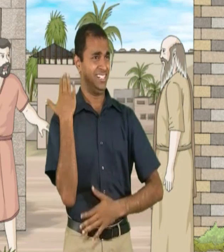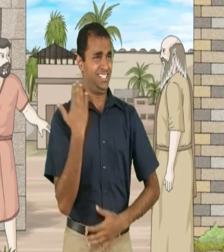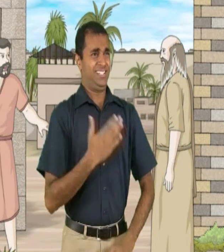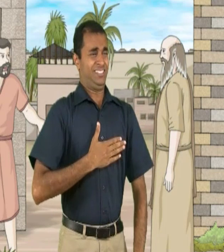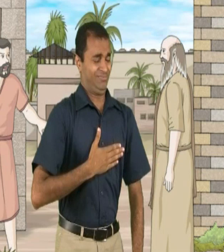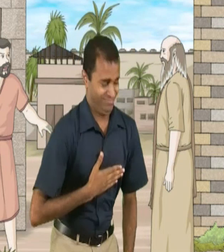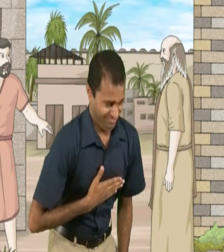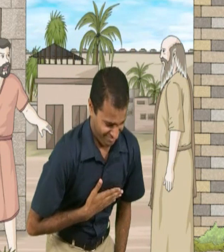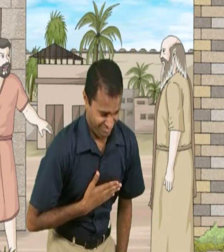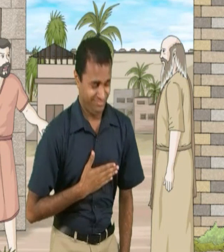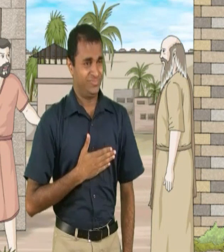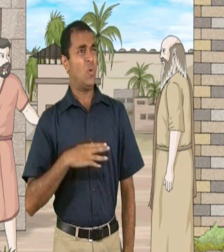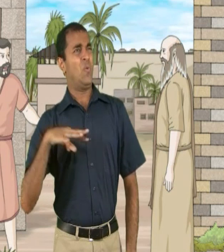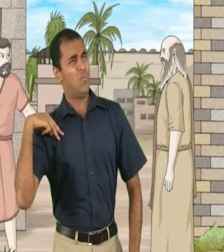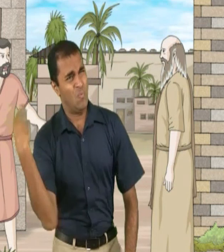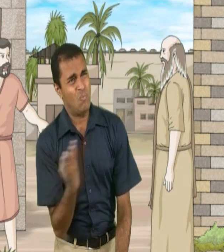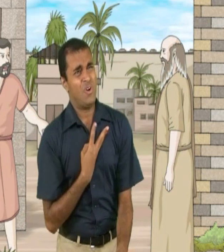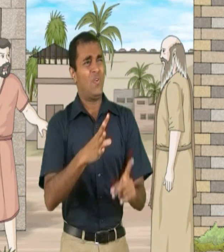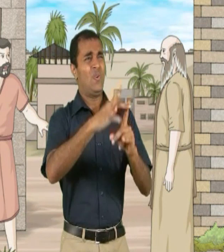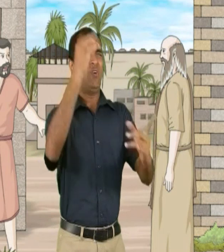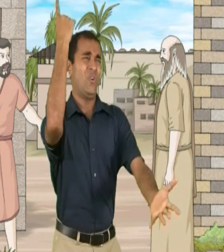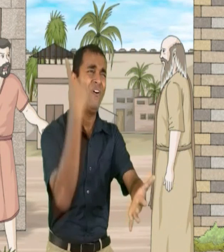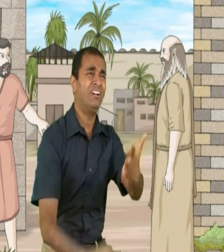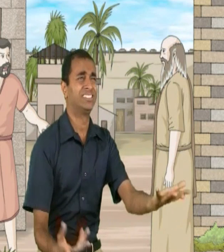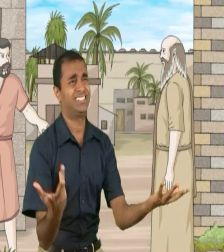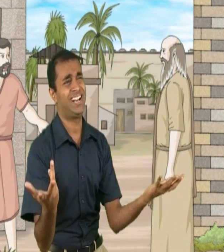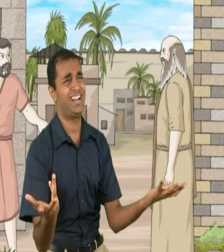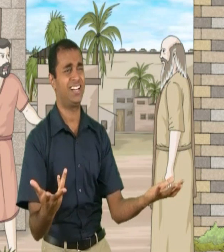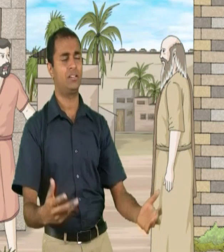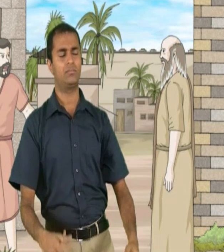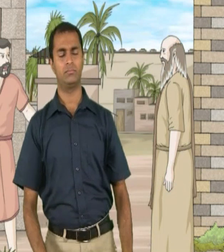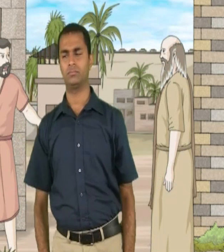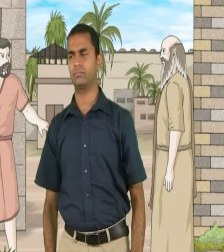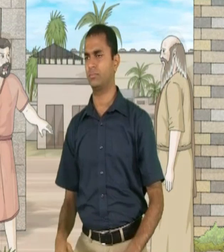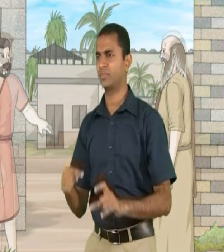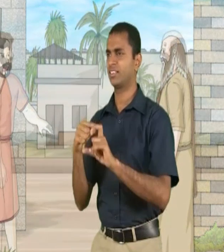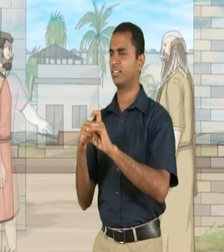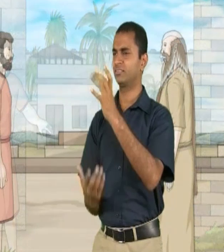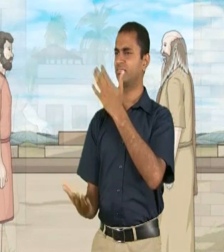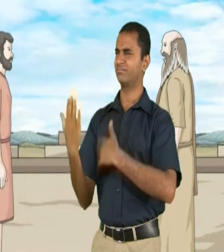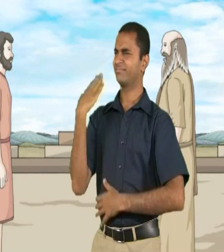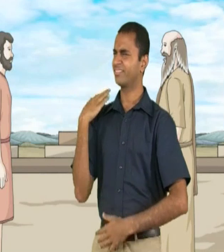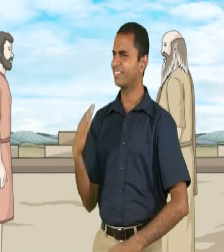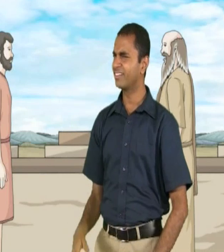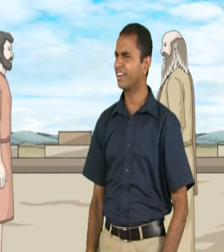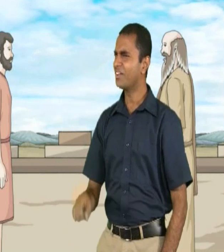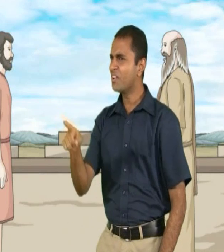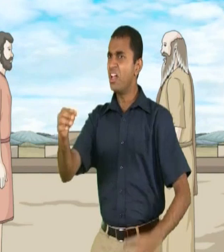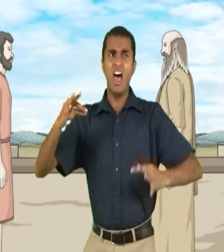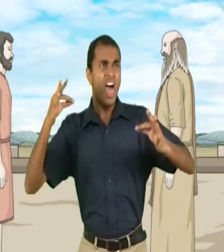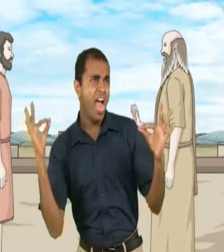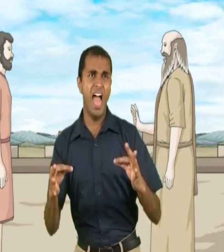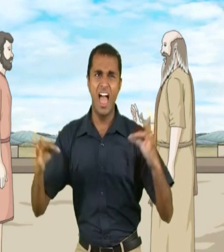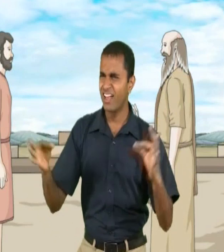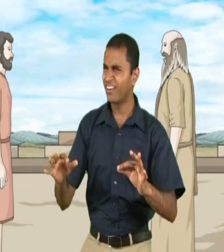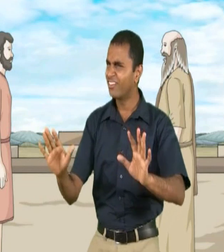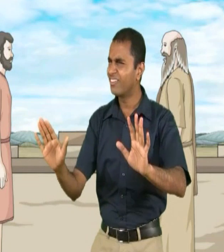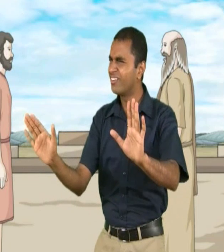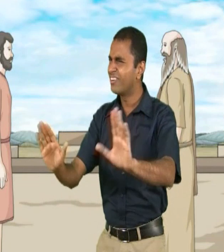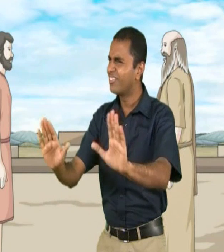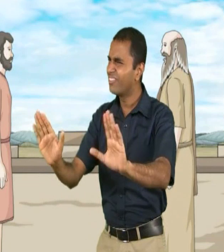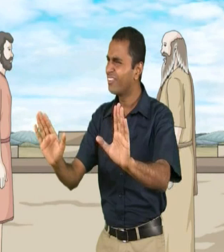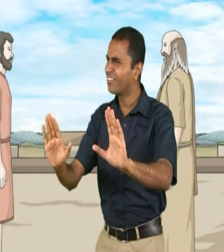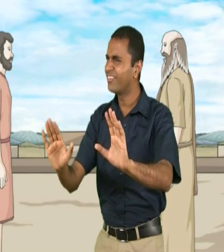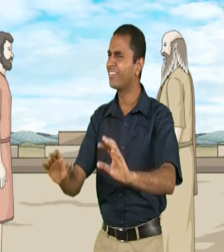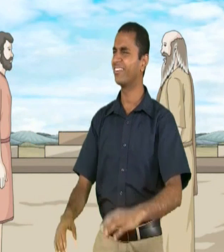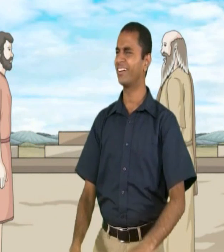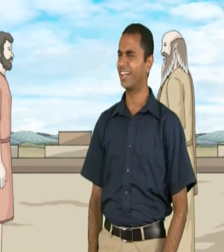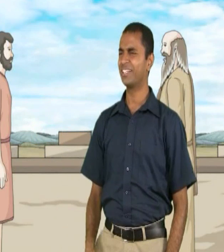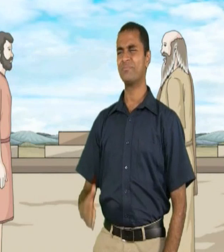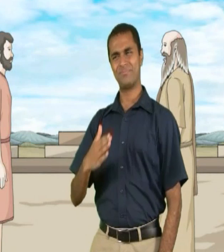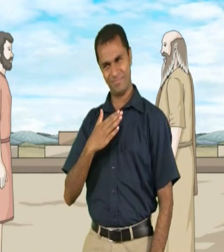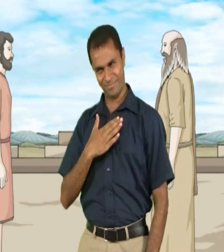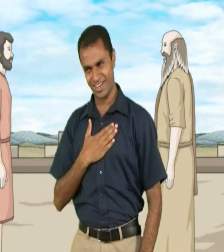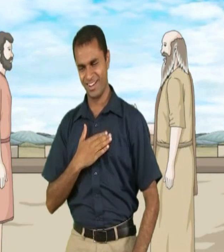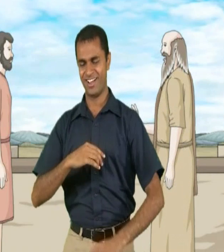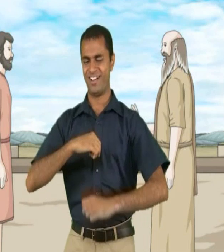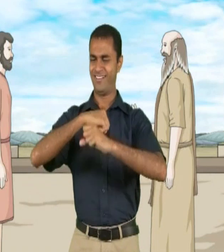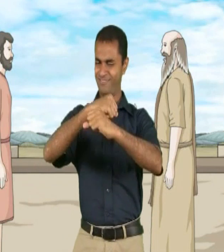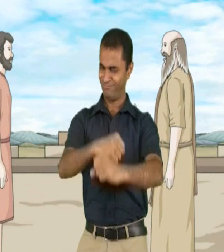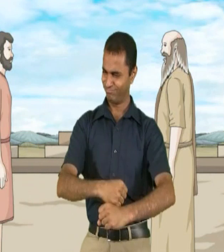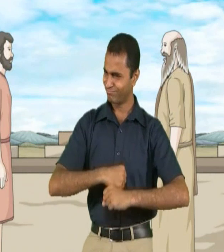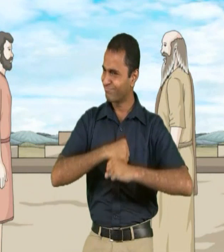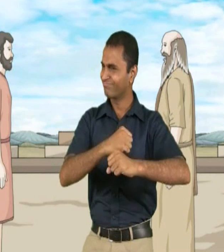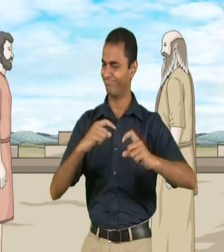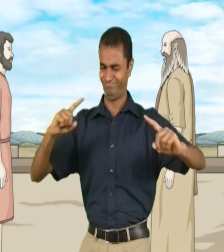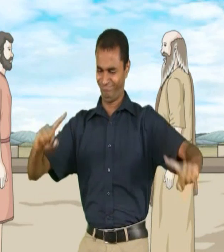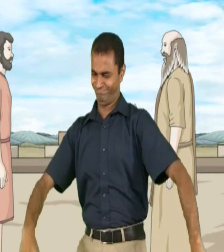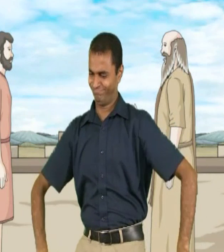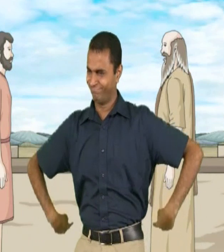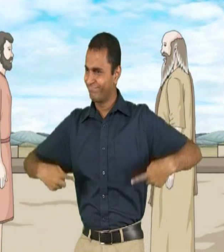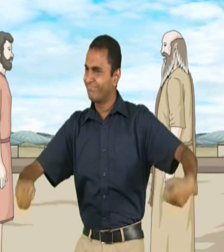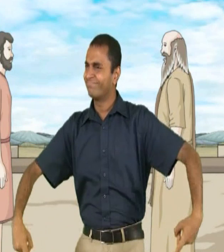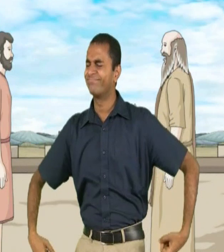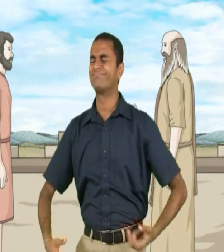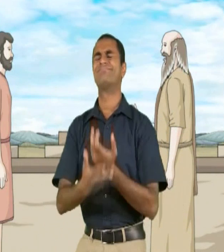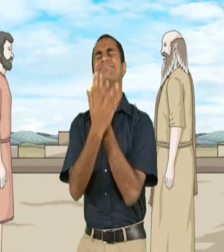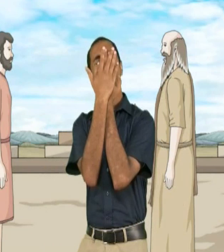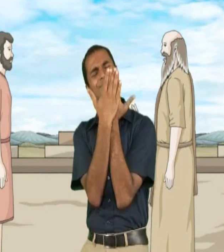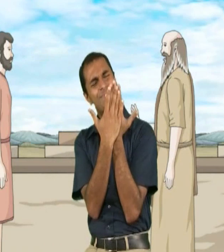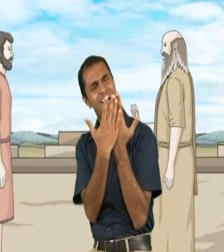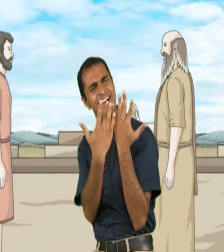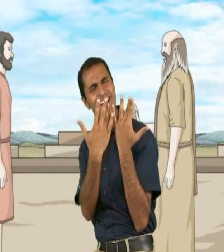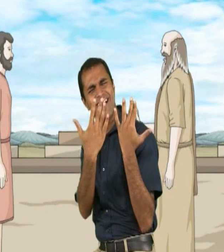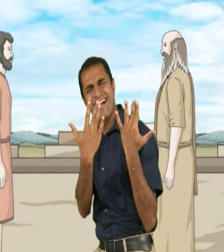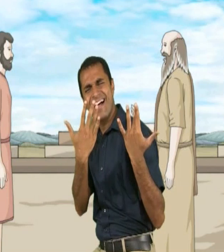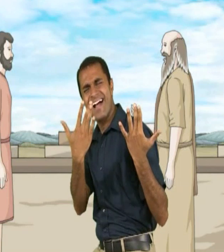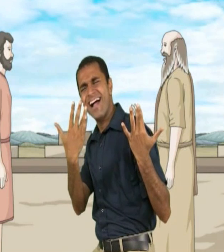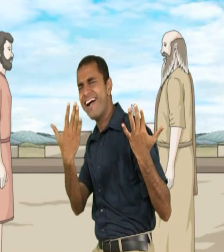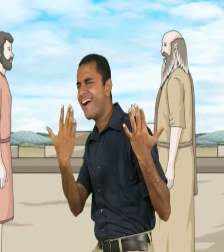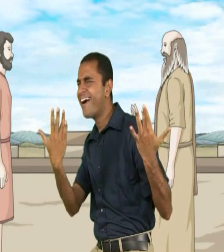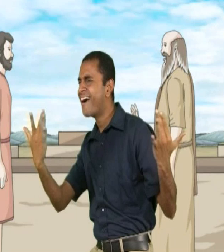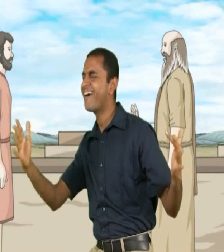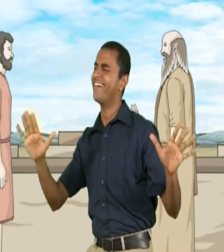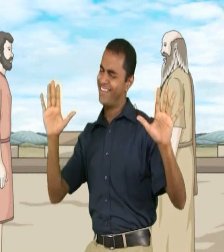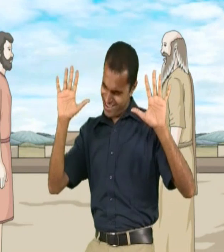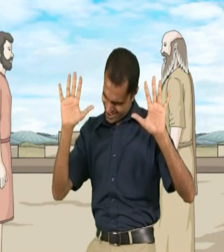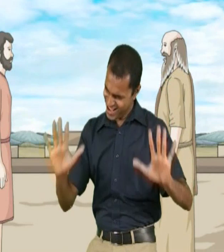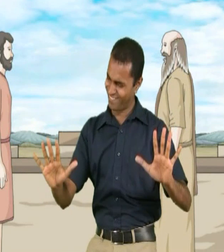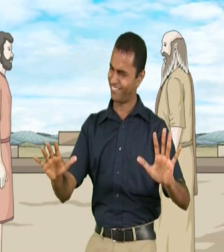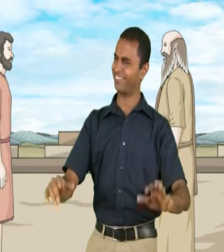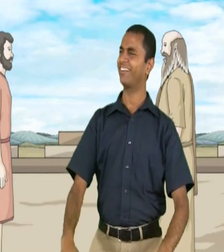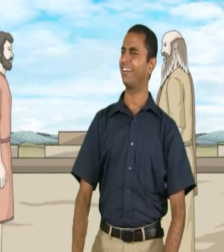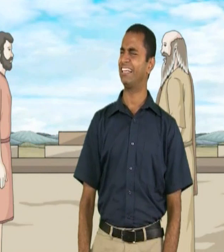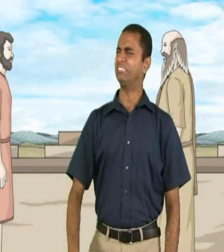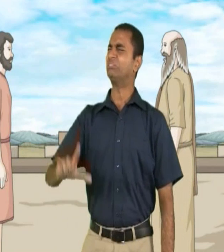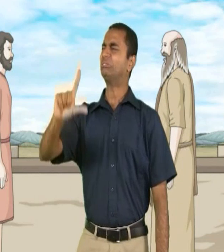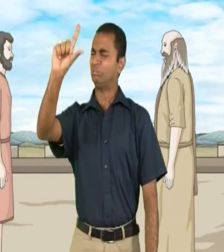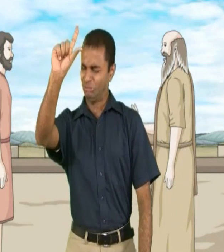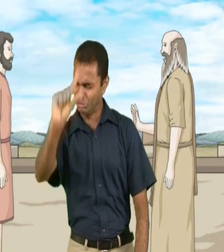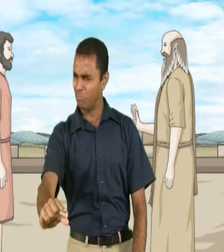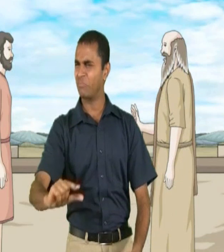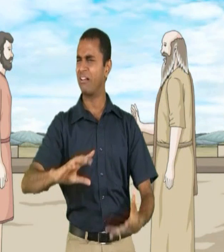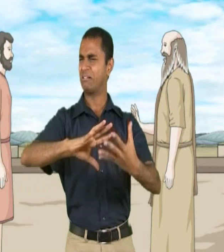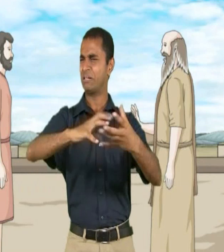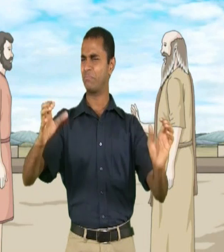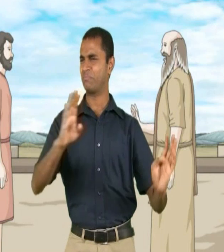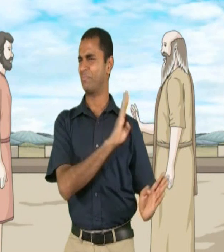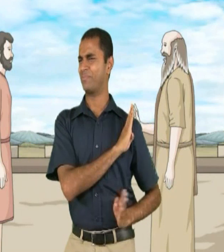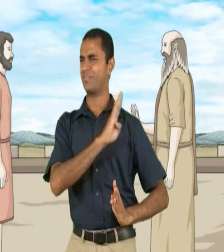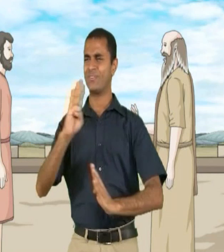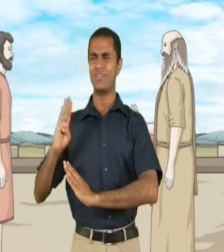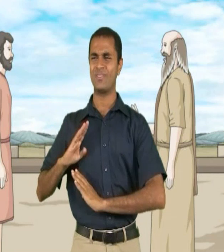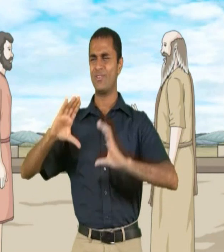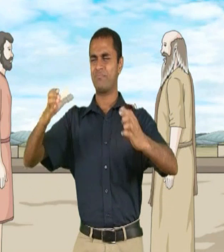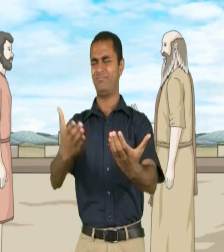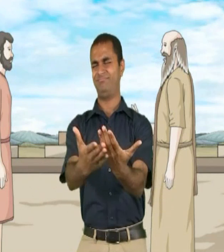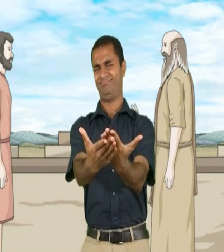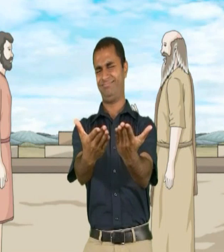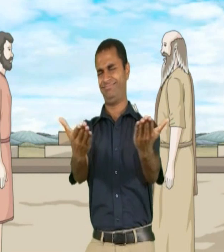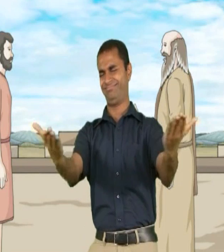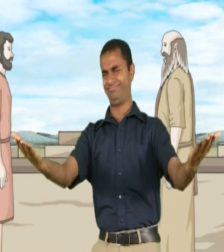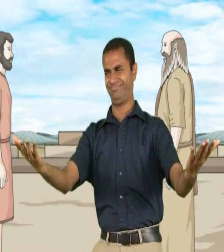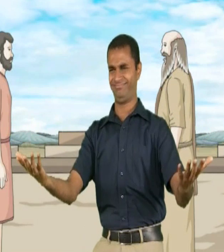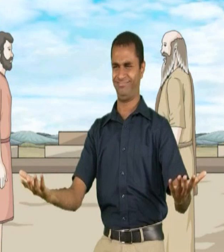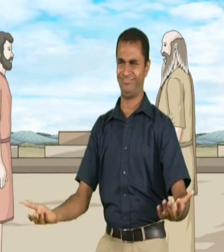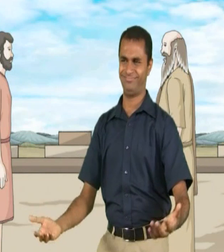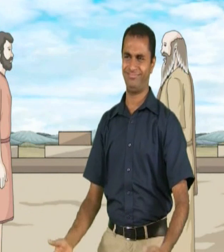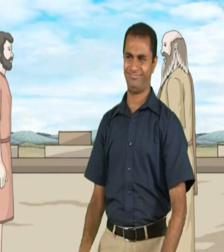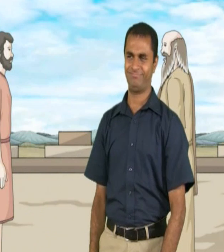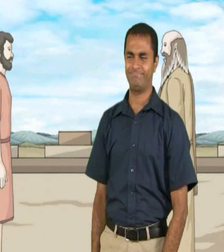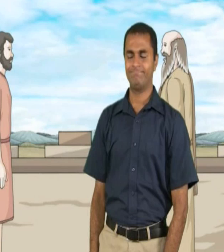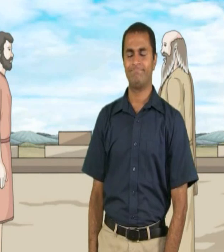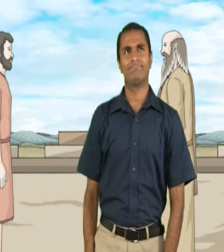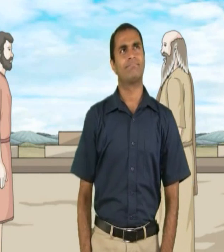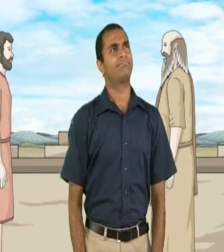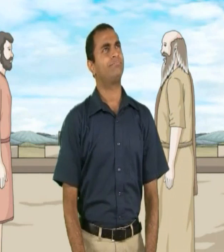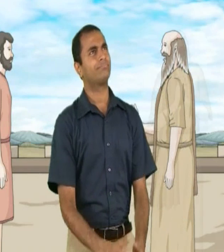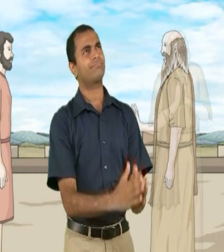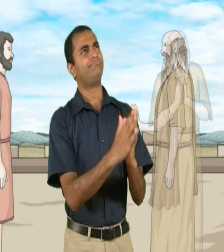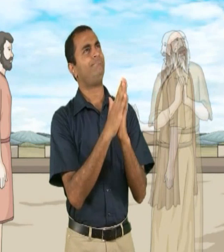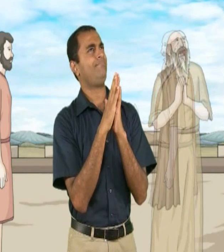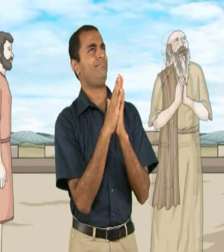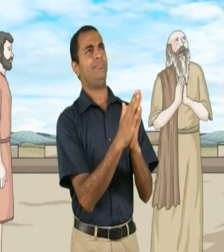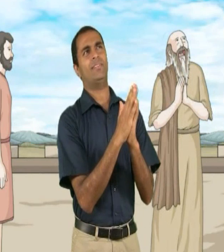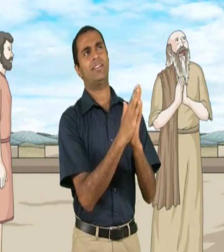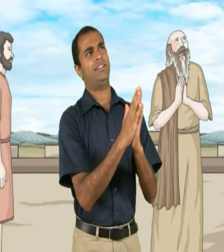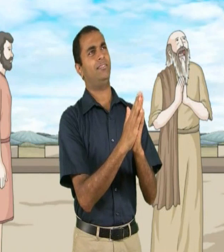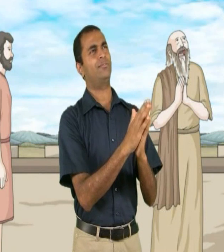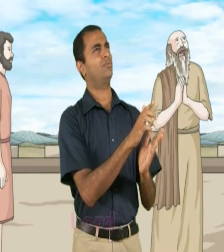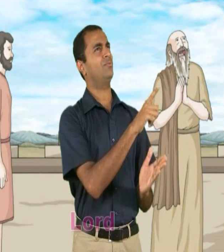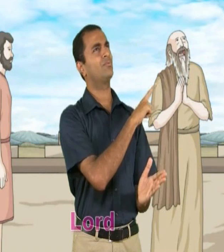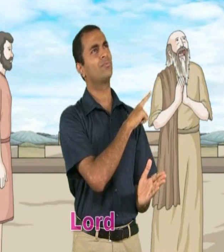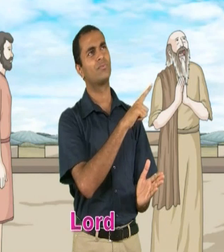So he asked Elisha, “Oh, my master, what are we to do?” “Do not be afraid,” Elisha answered, “for those who are with us are more than those who are with them.”